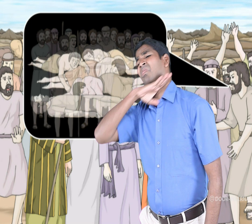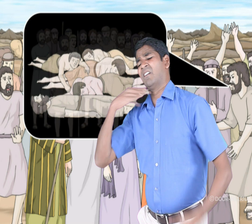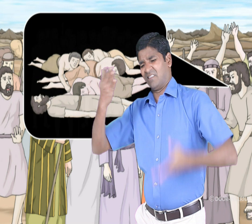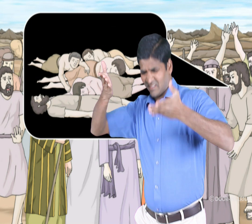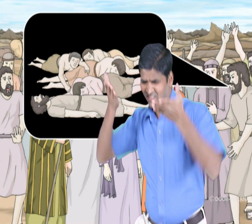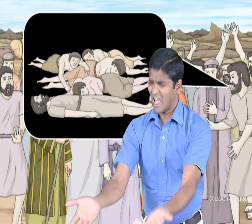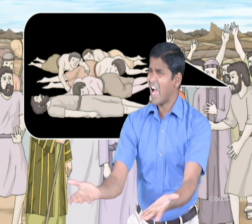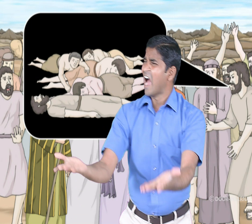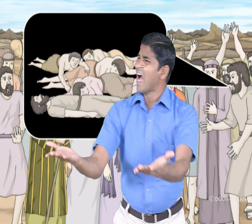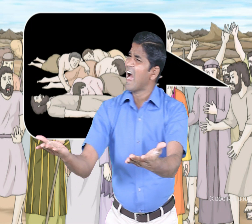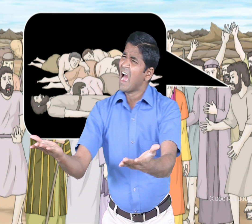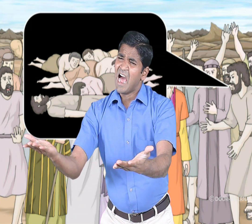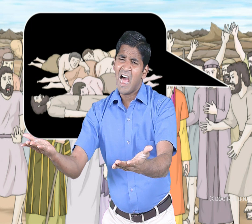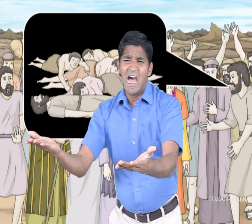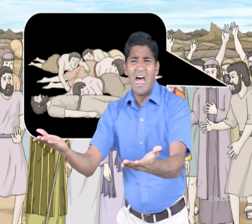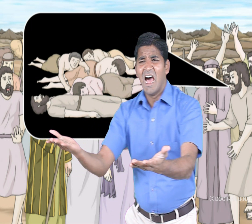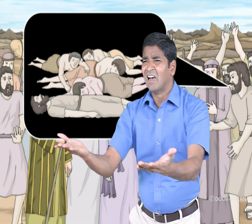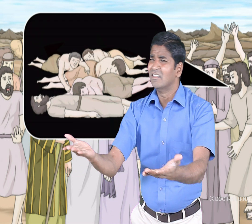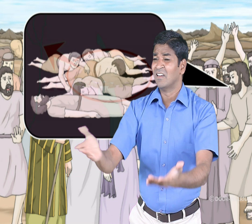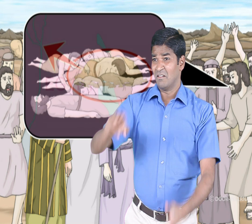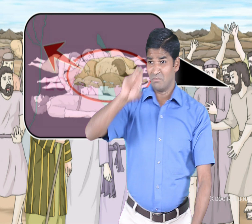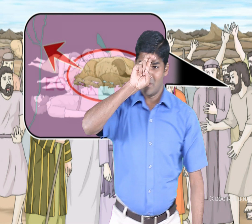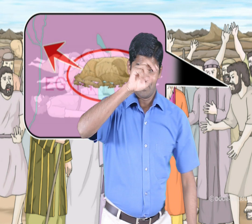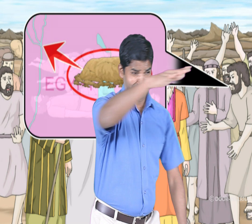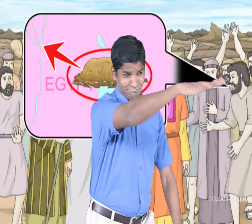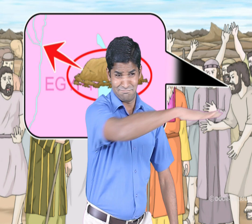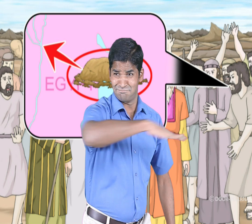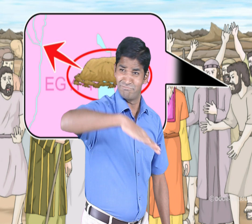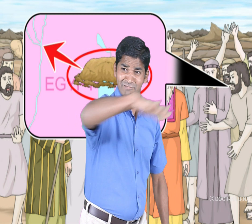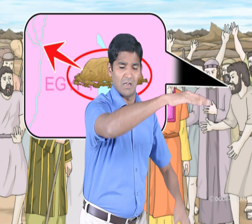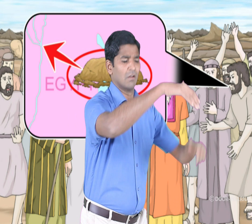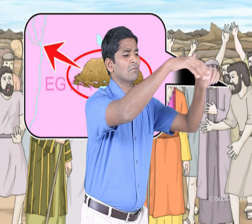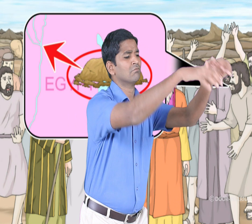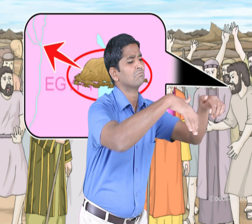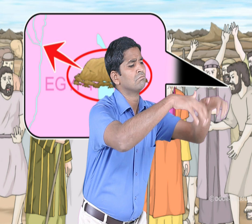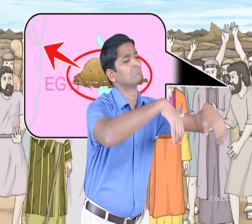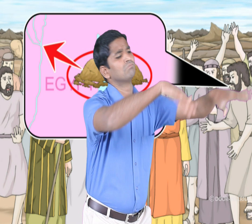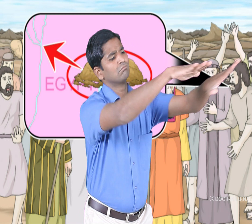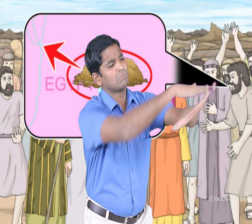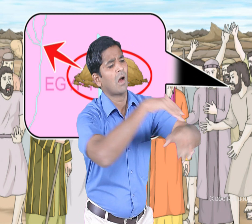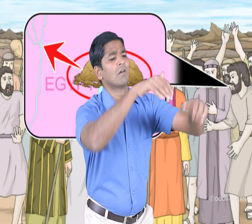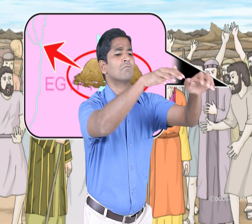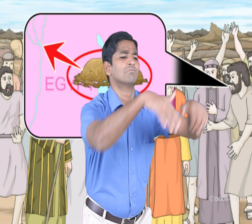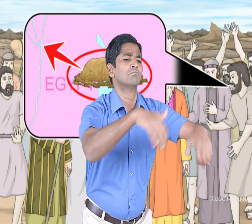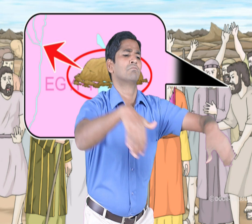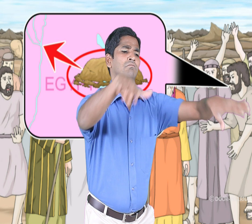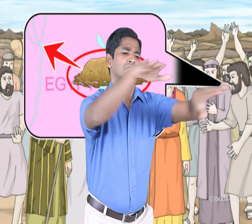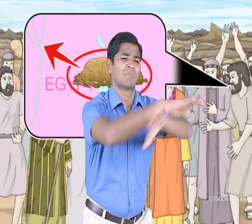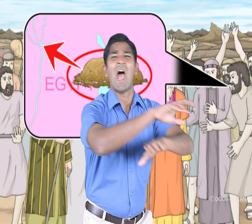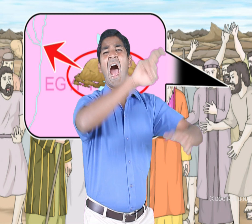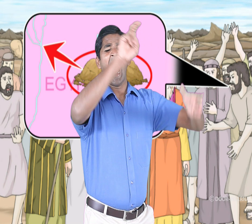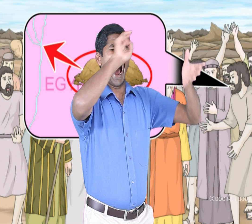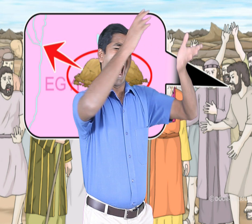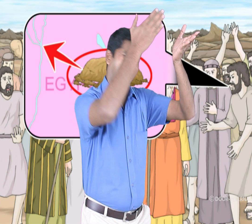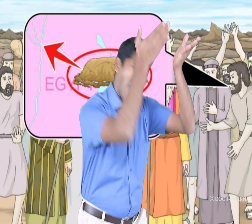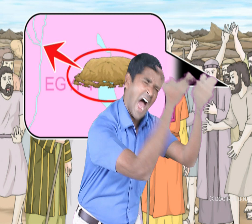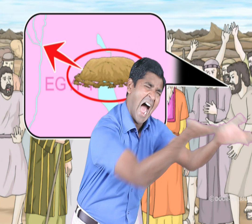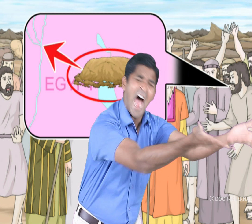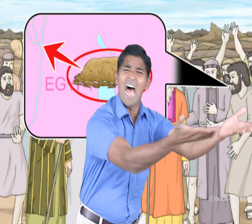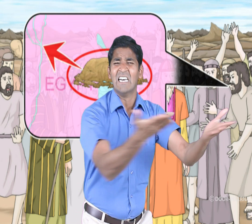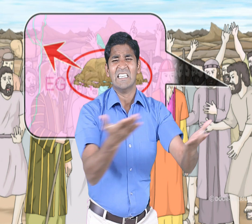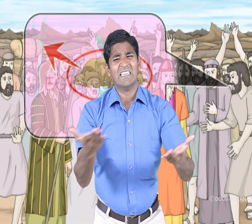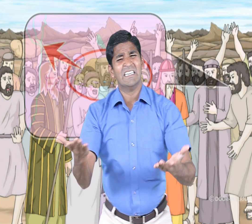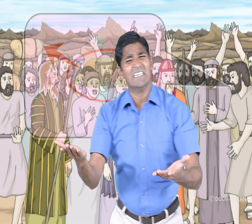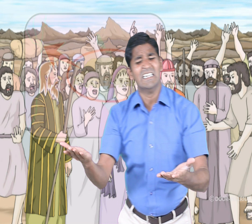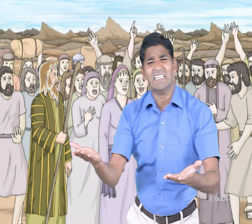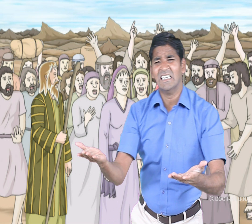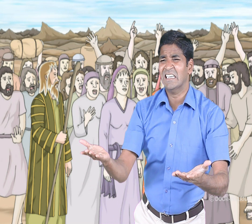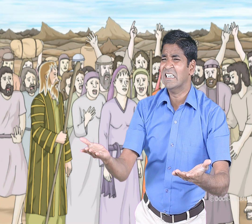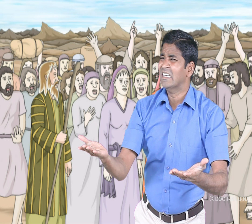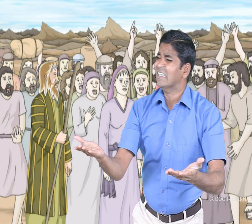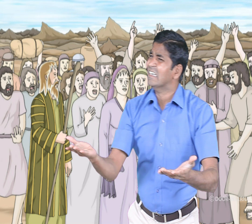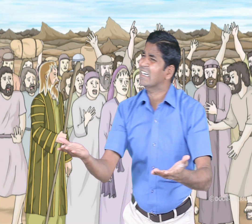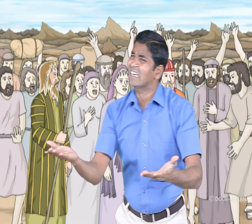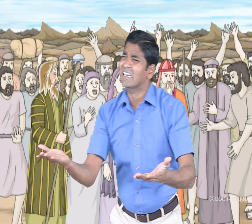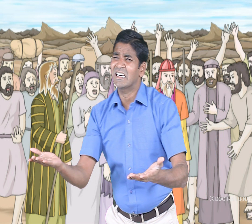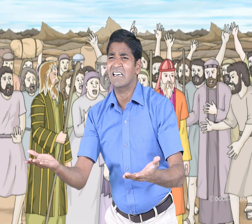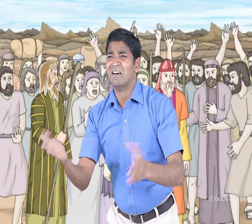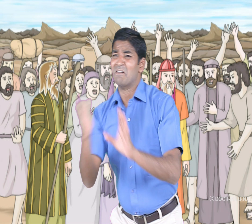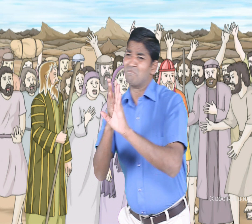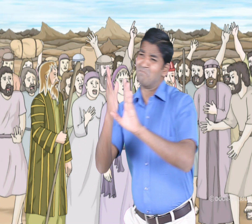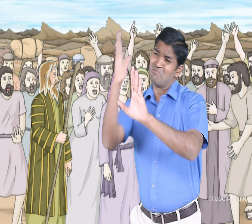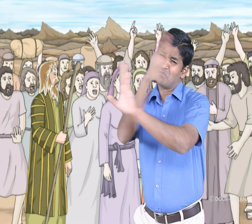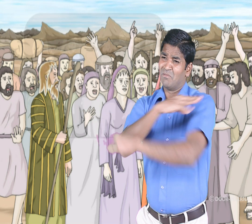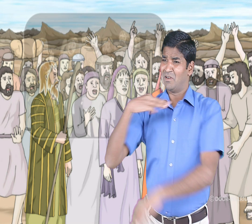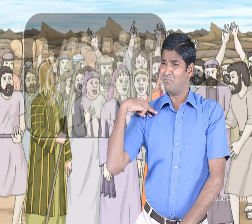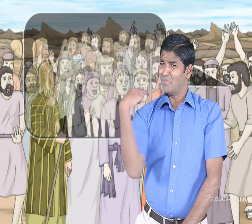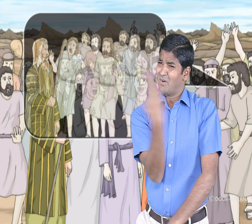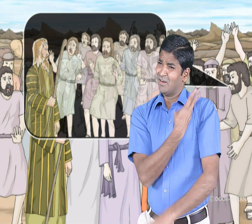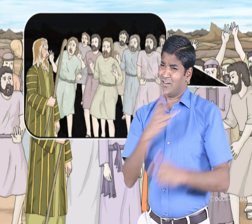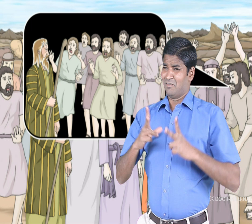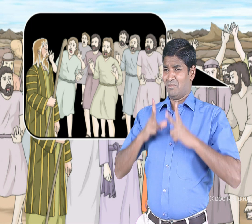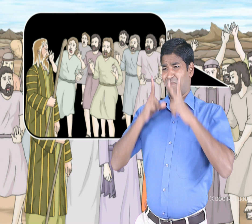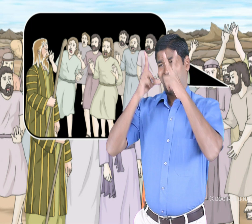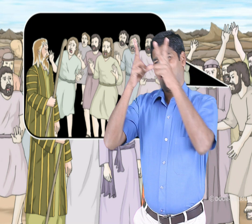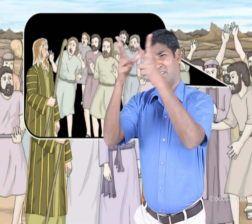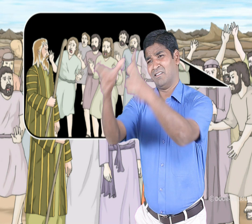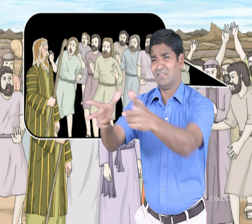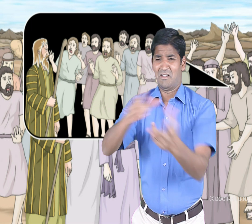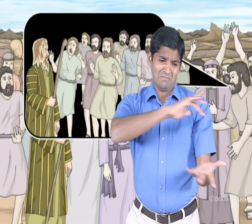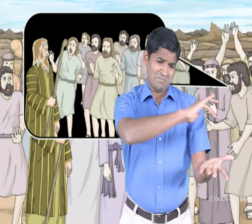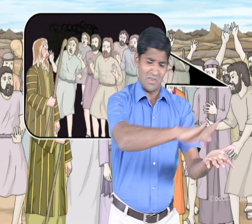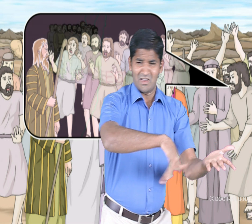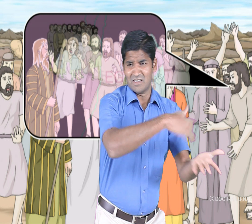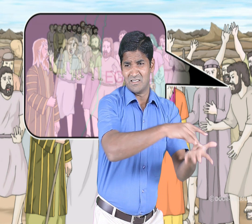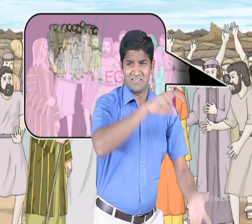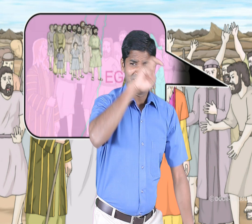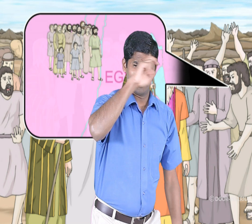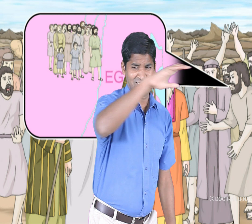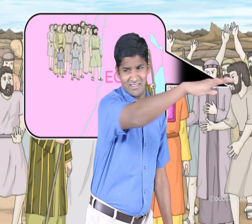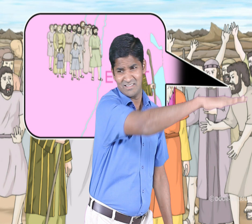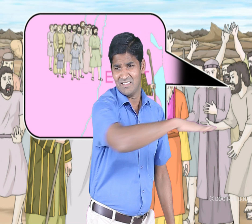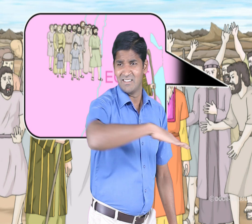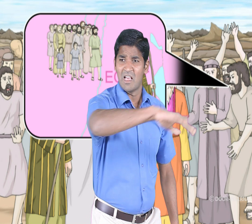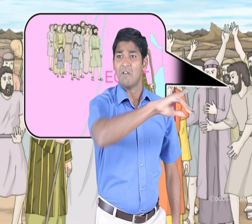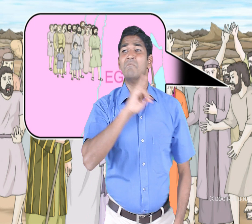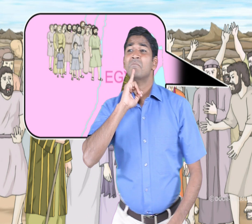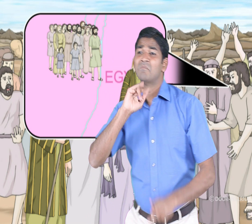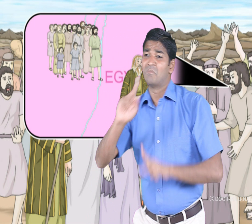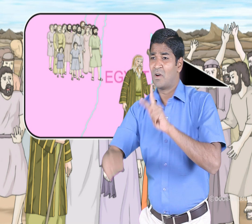What have you done to us by bringing us out of Egypt?